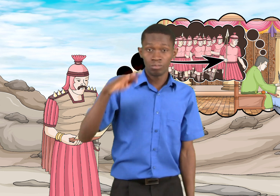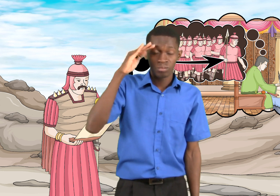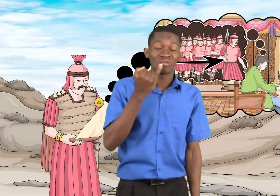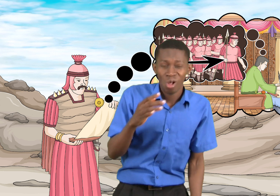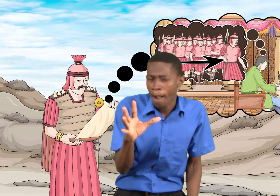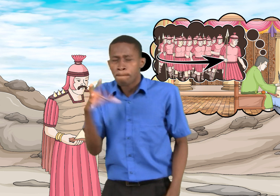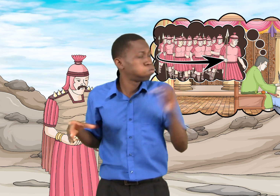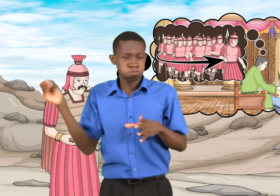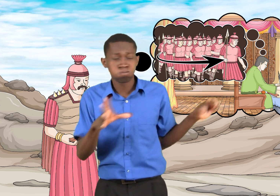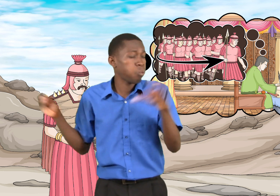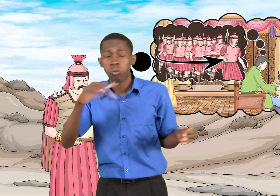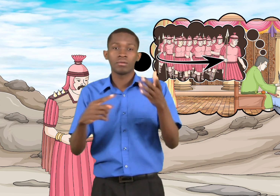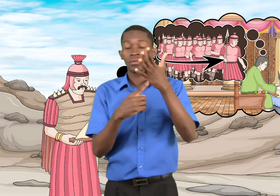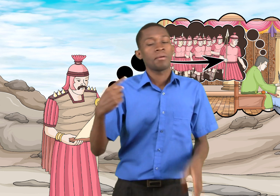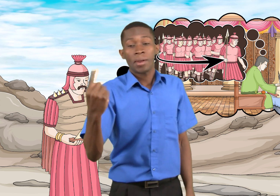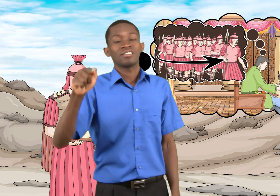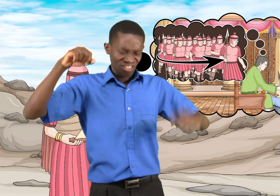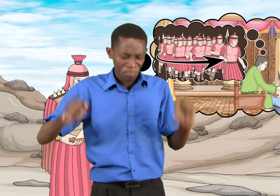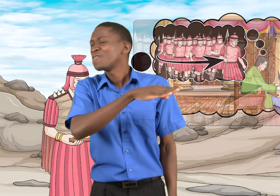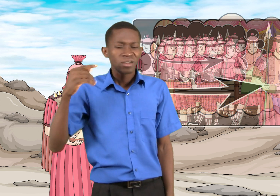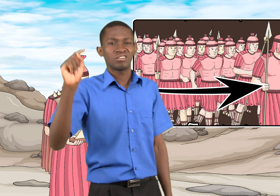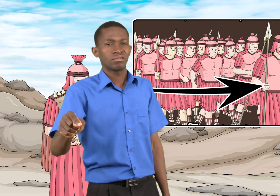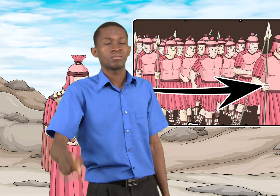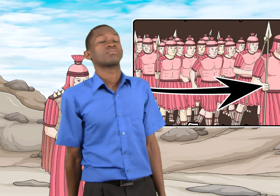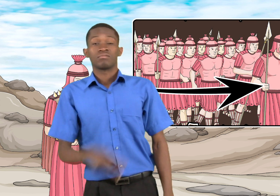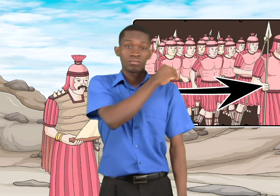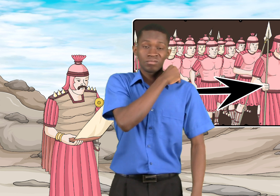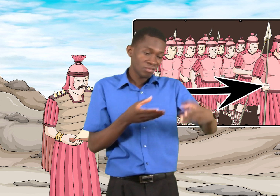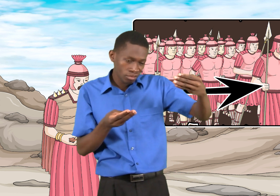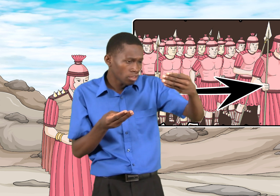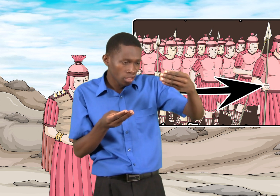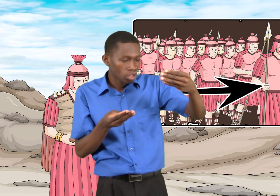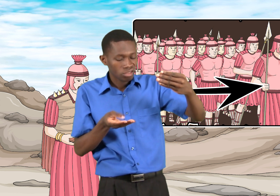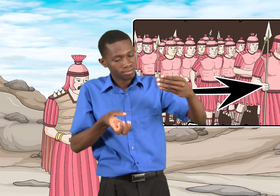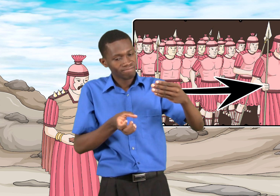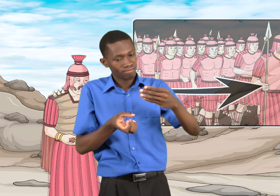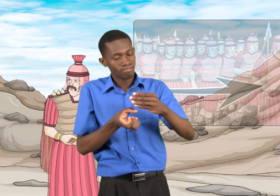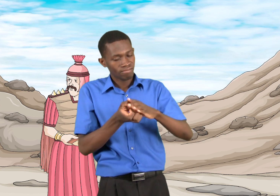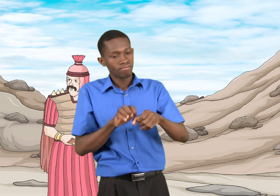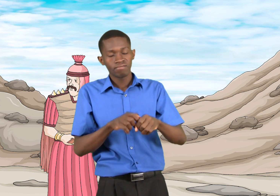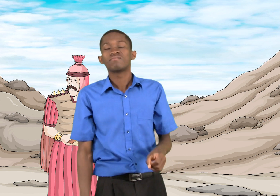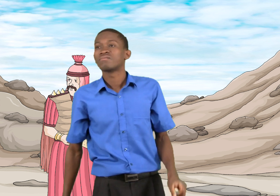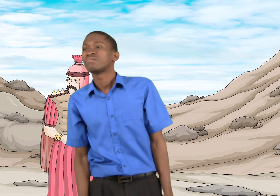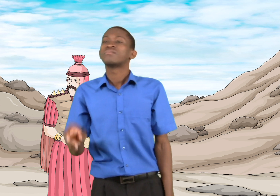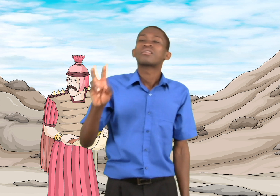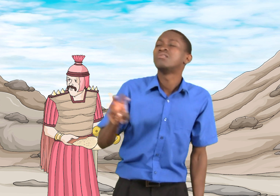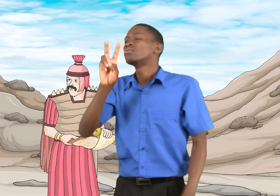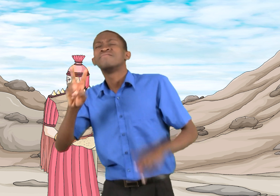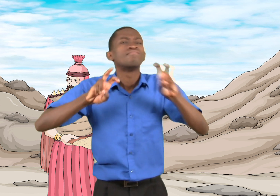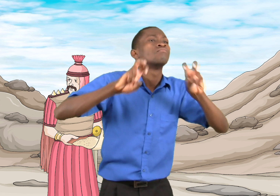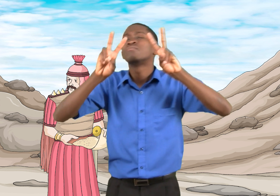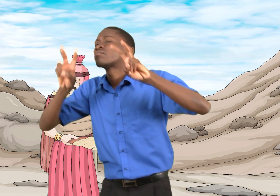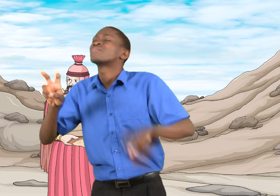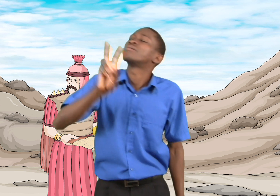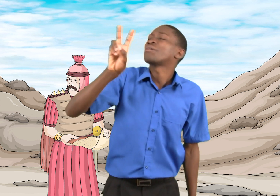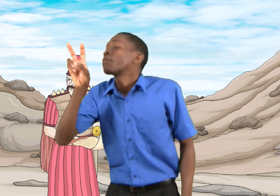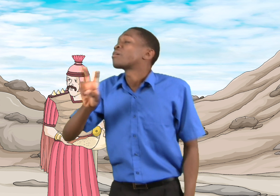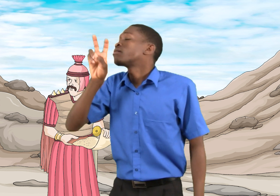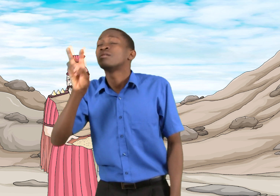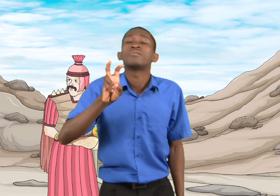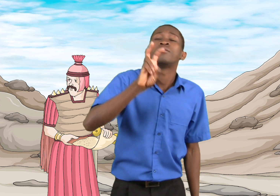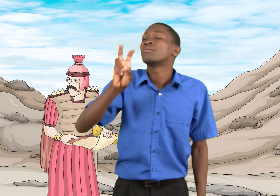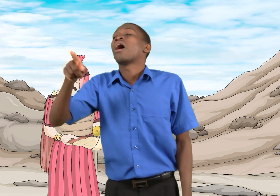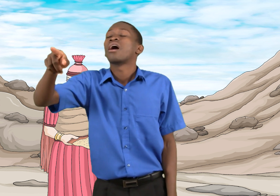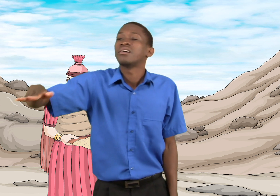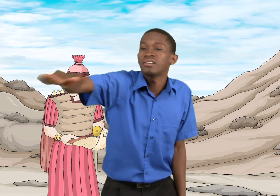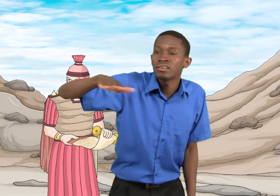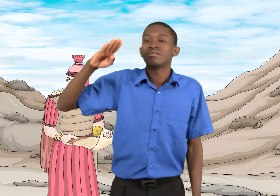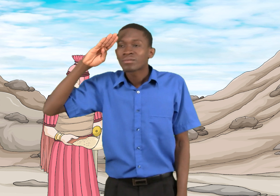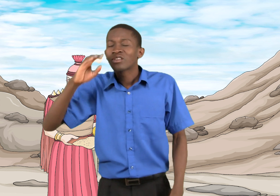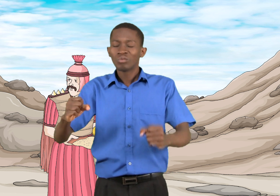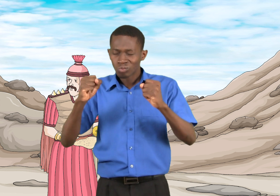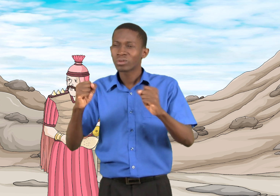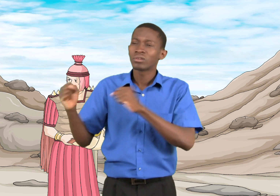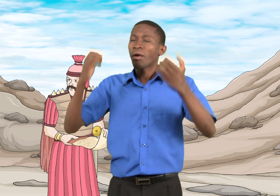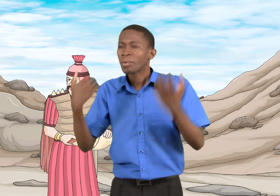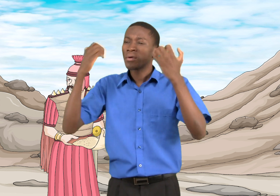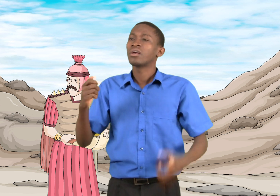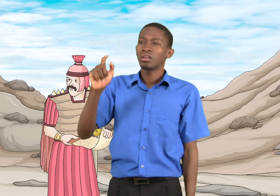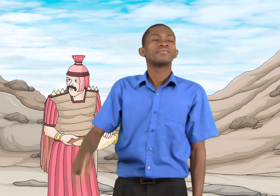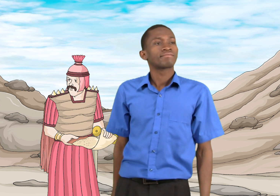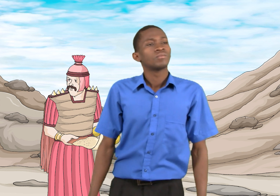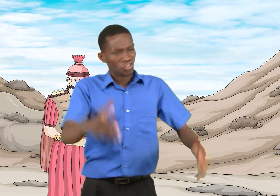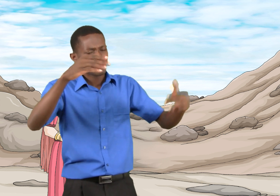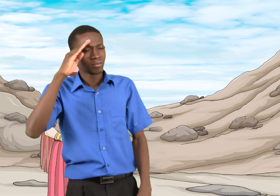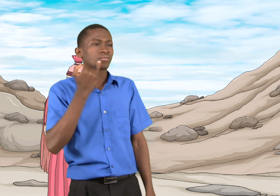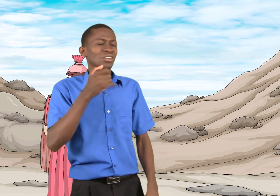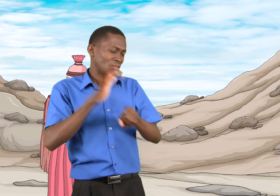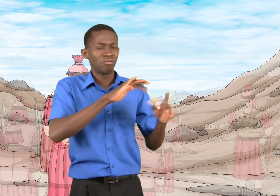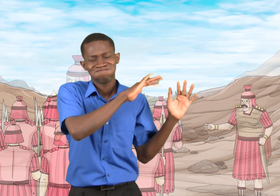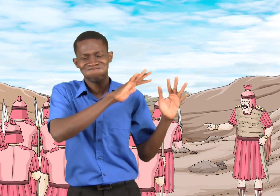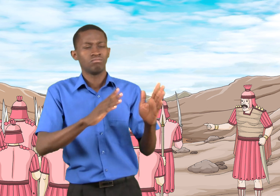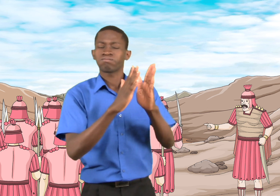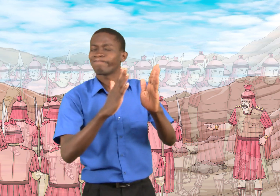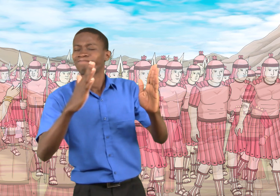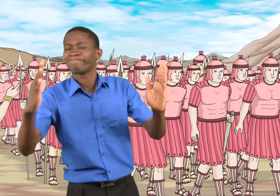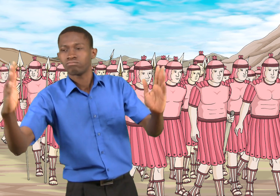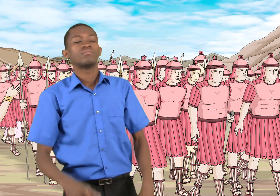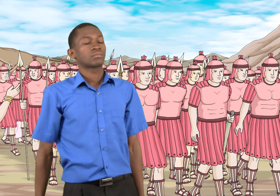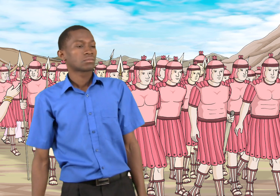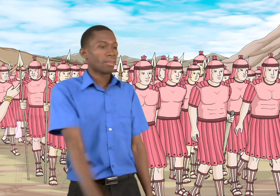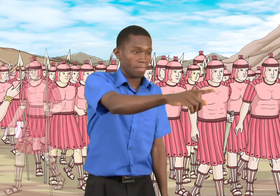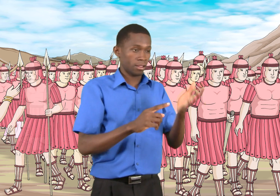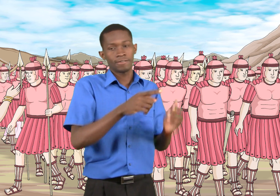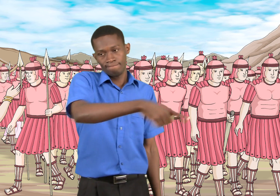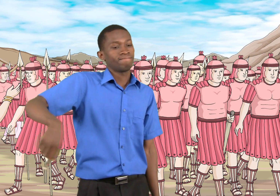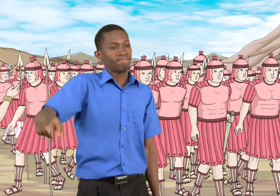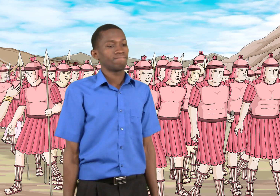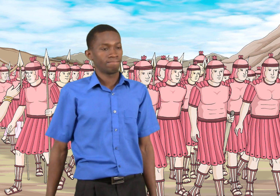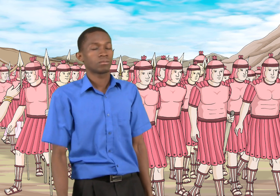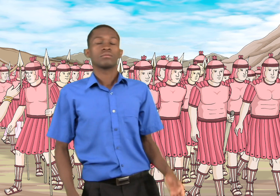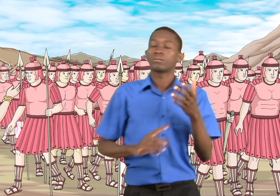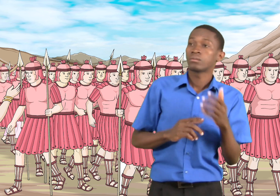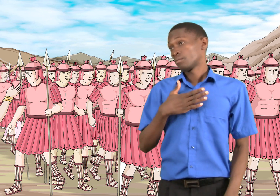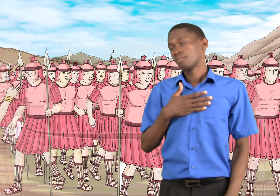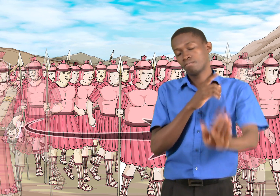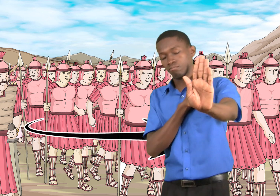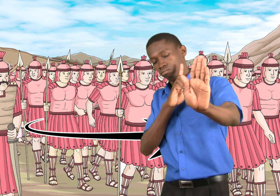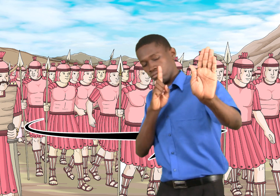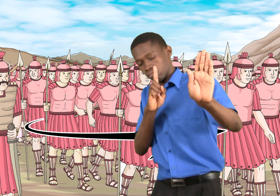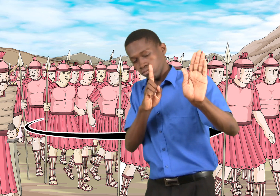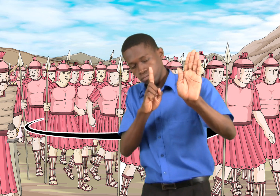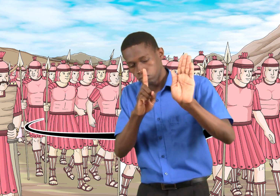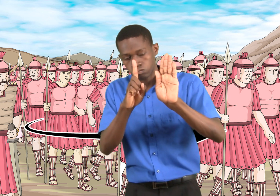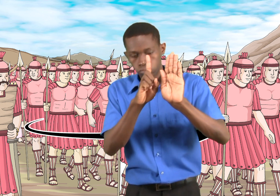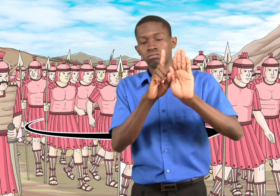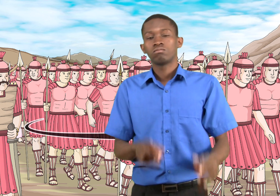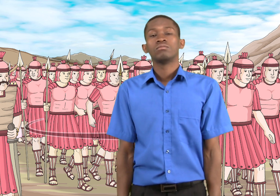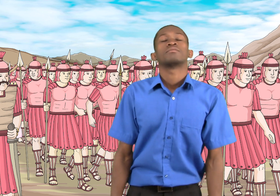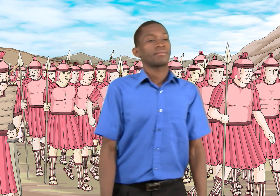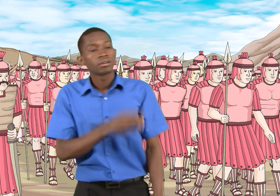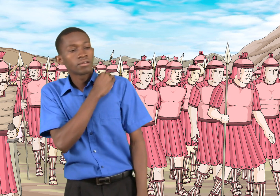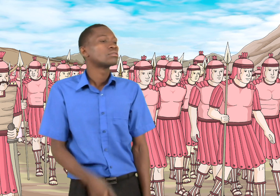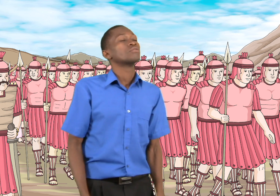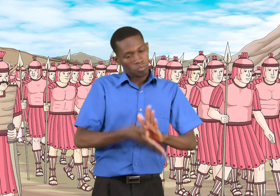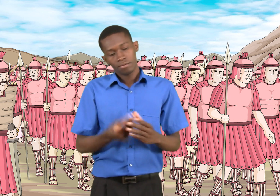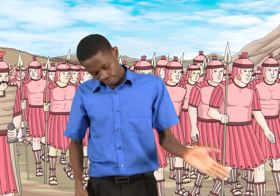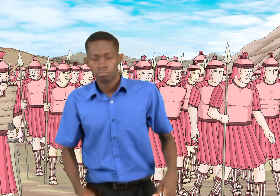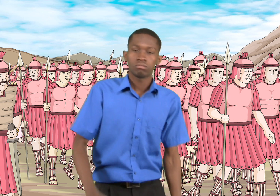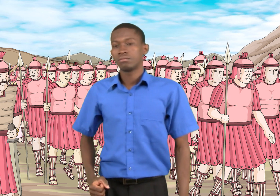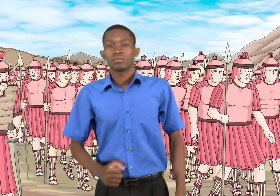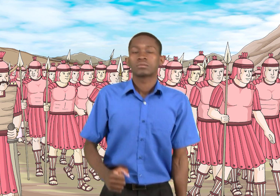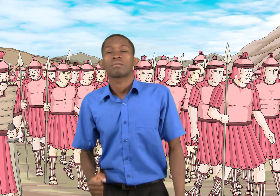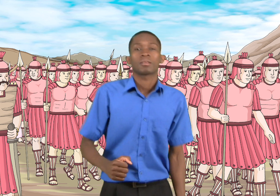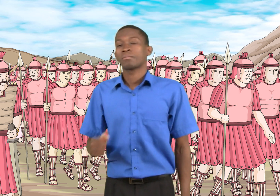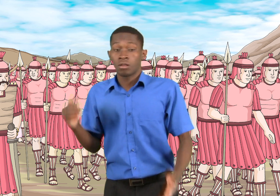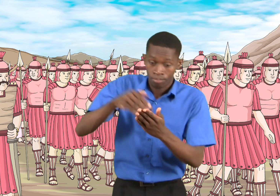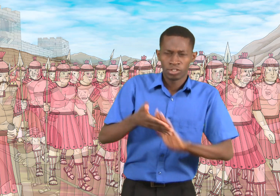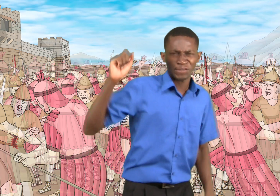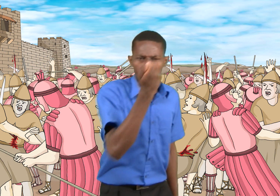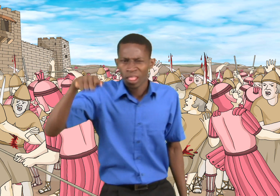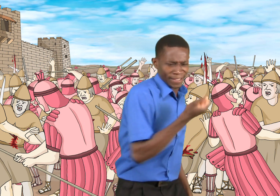So as Joab besieged the city, he assigned Uriah to a place where he saw the strongest enemy soldiers.